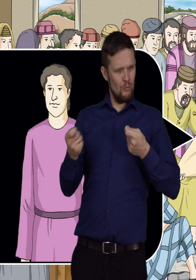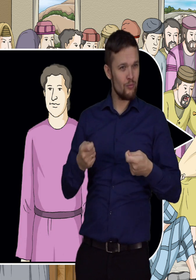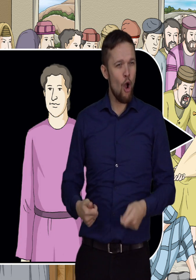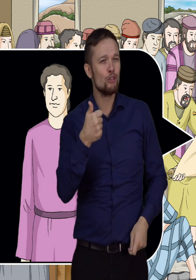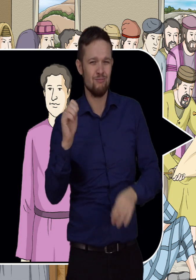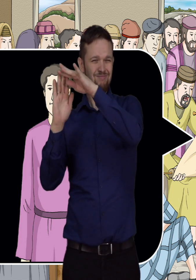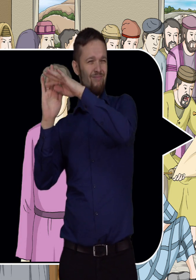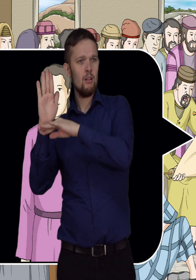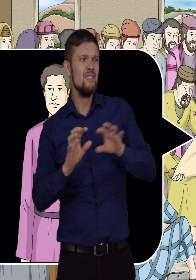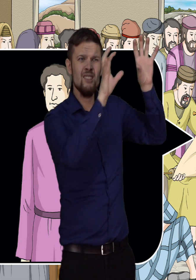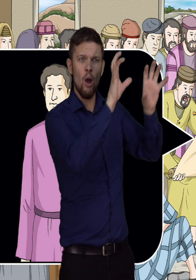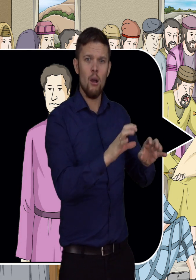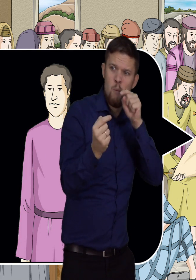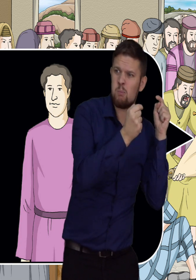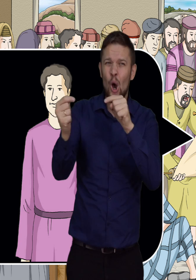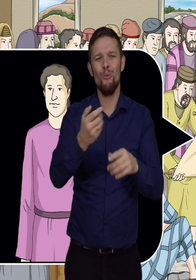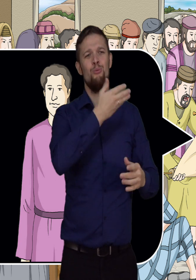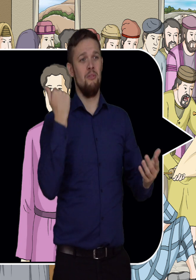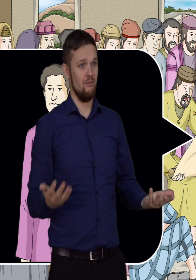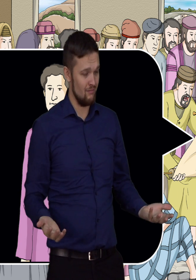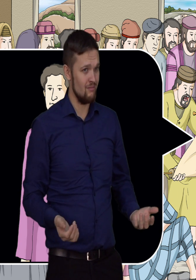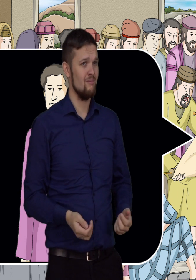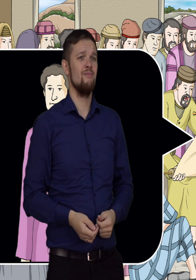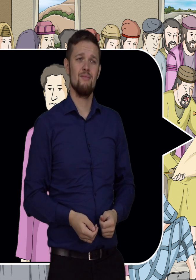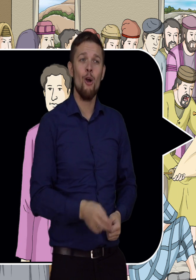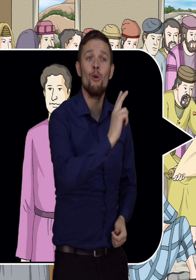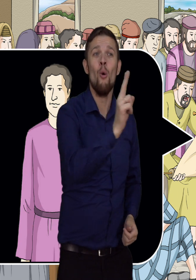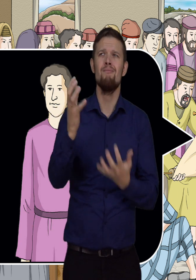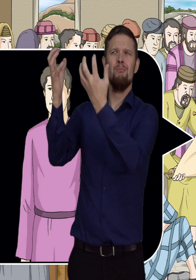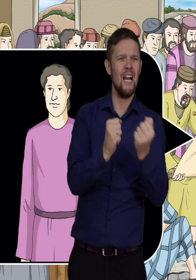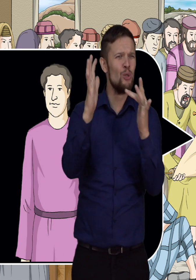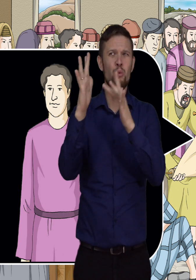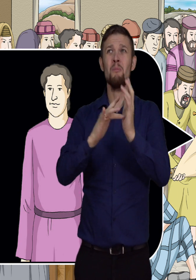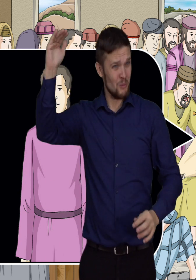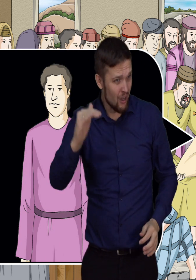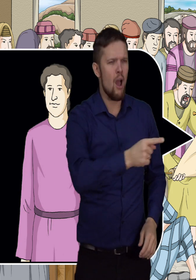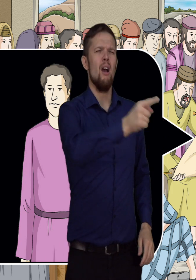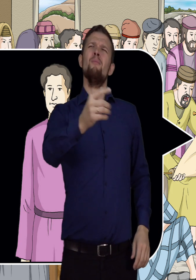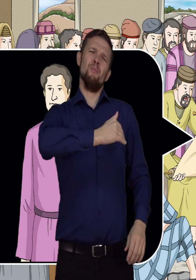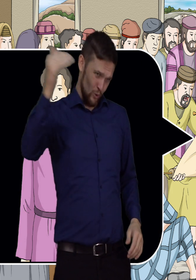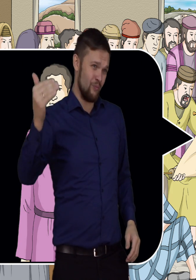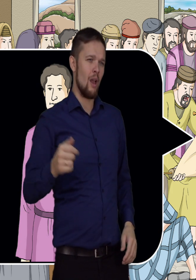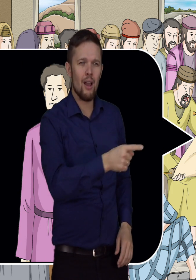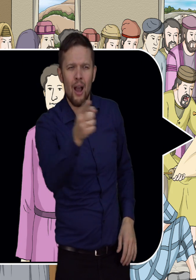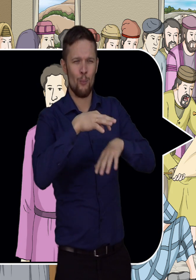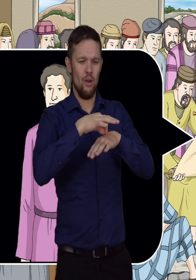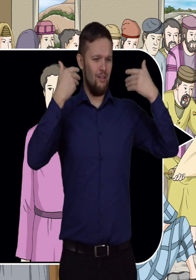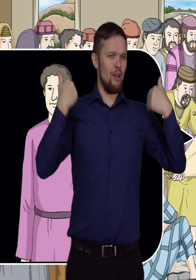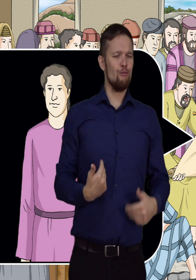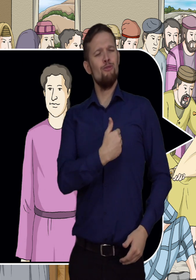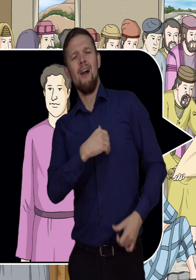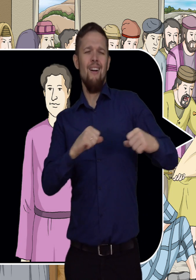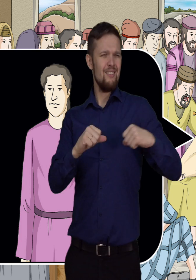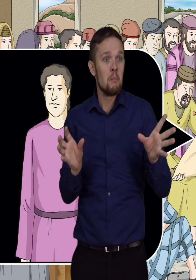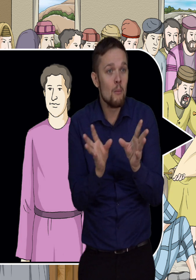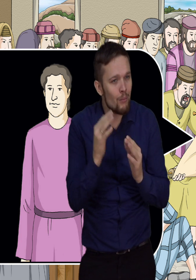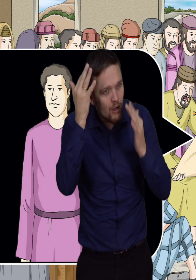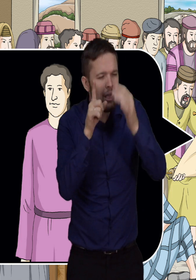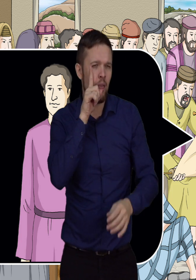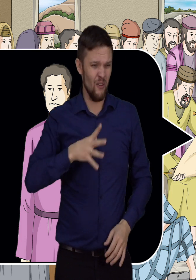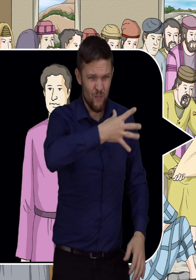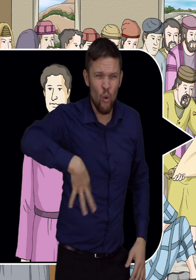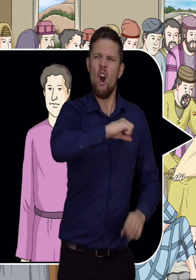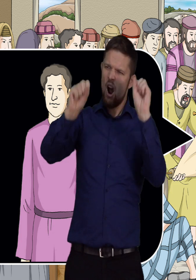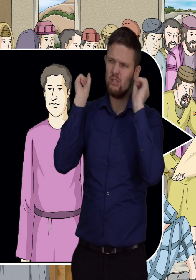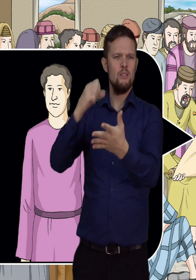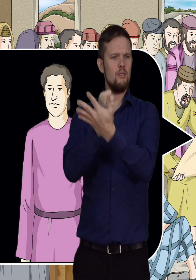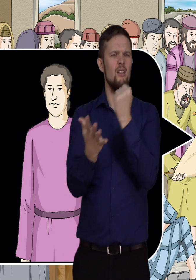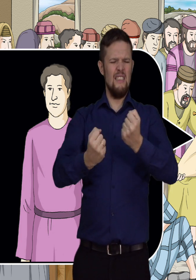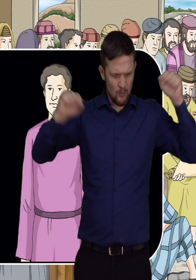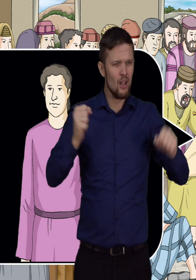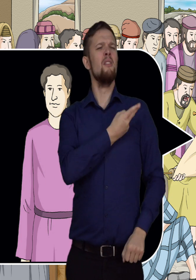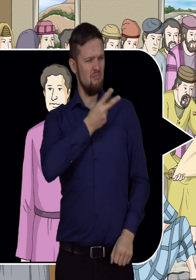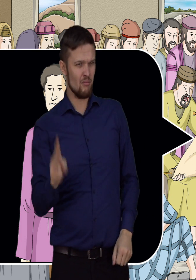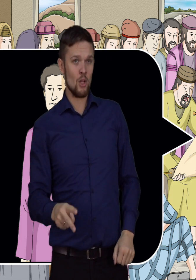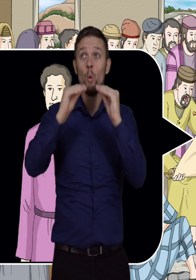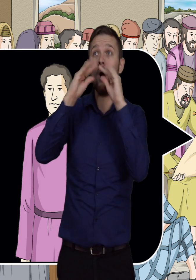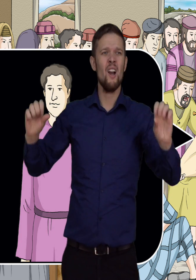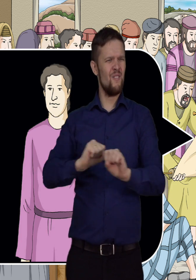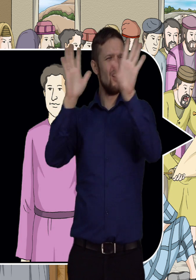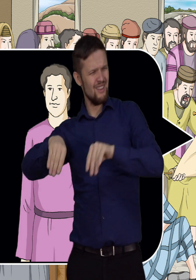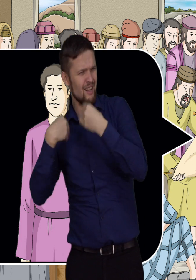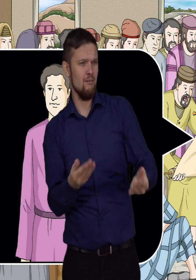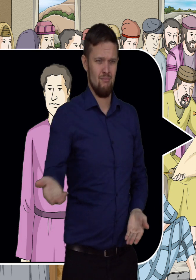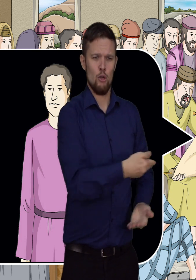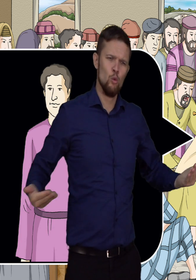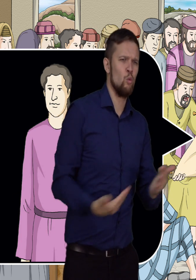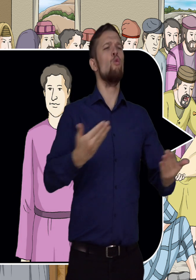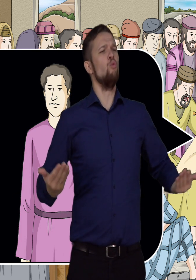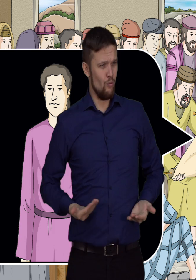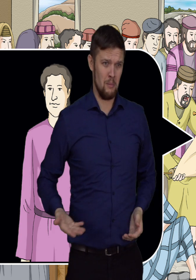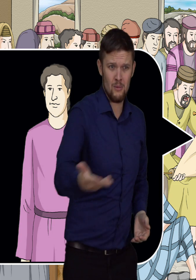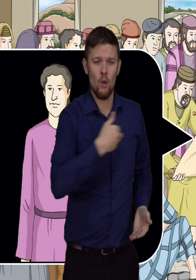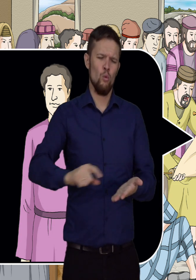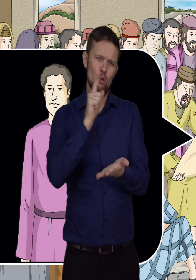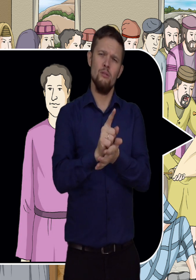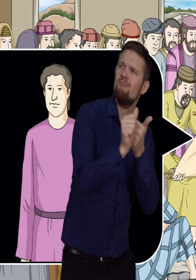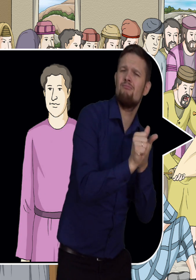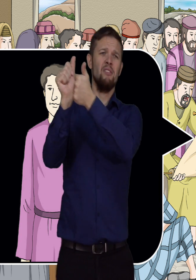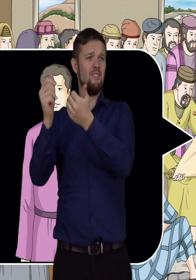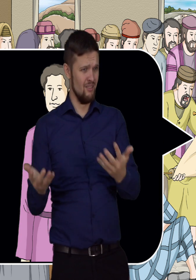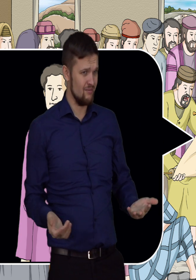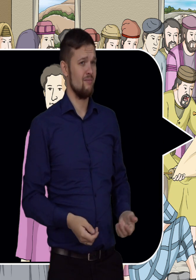Against such things there is no law. Those who belong to Christ Jesus have crucified the flesh with its passions and desires.